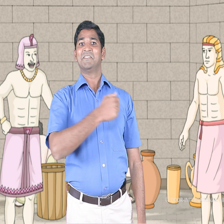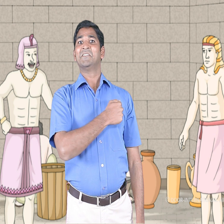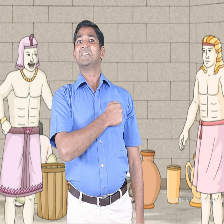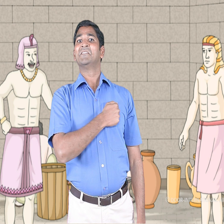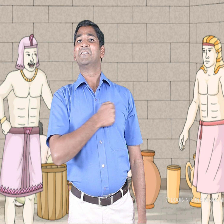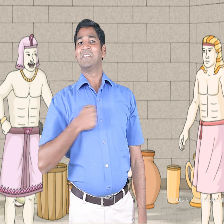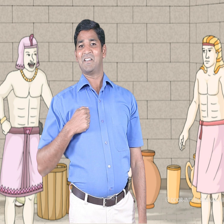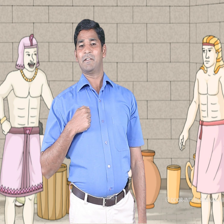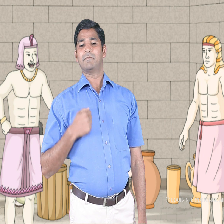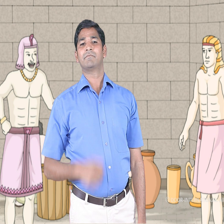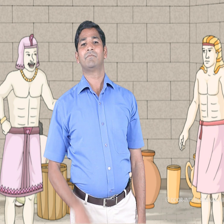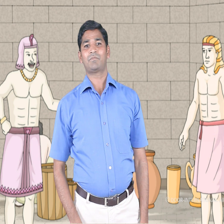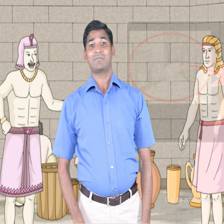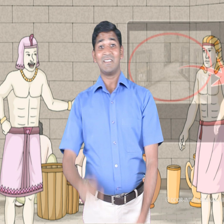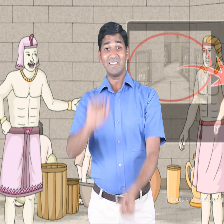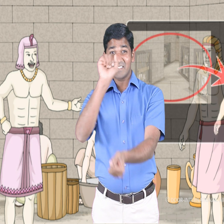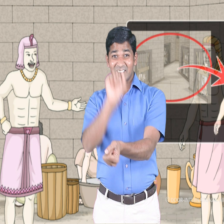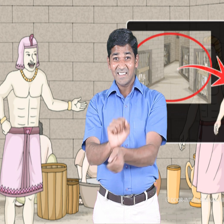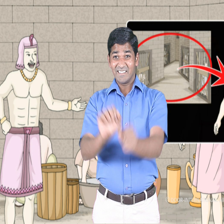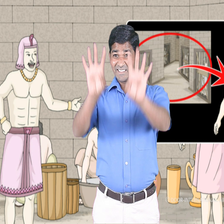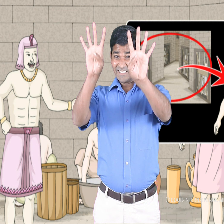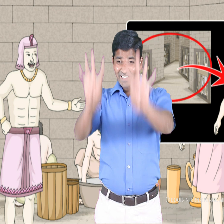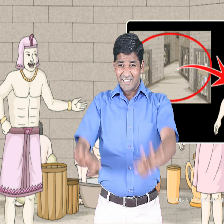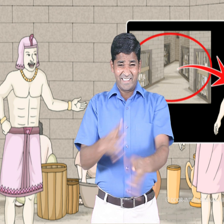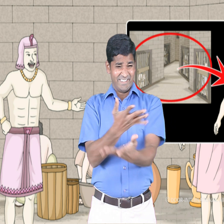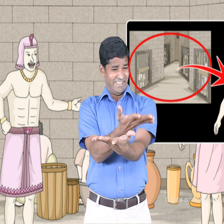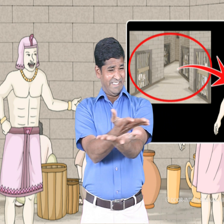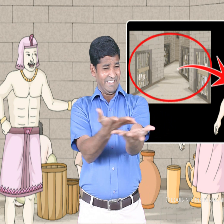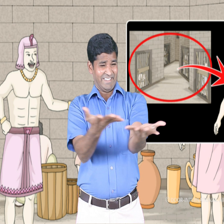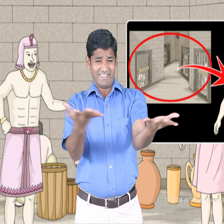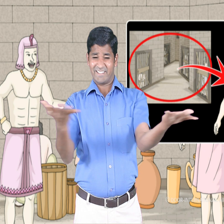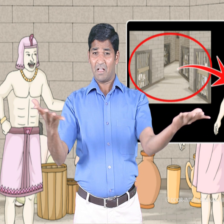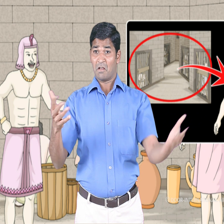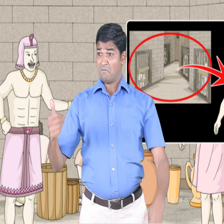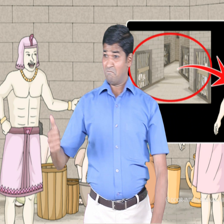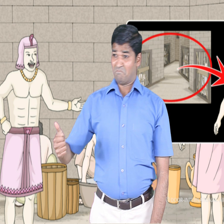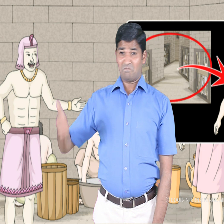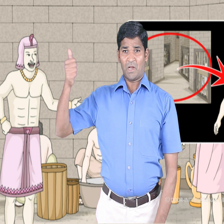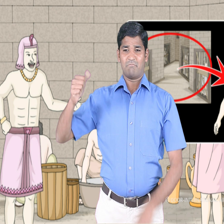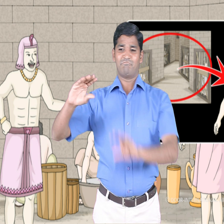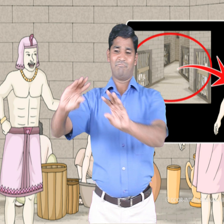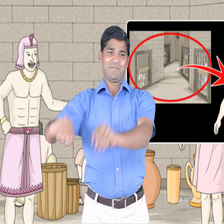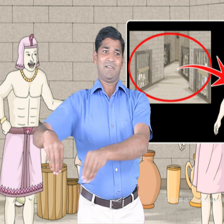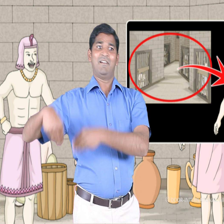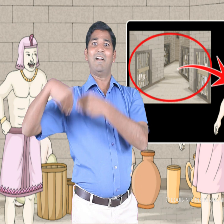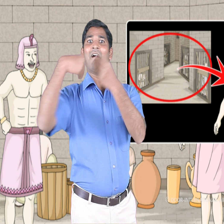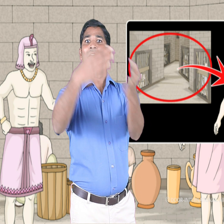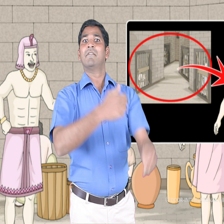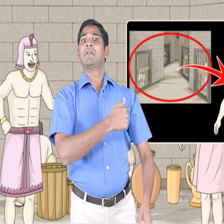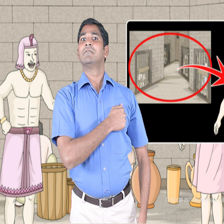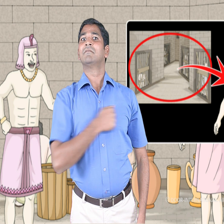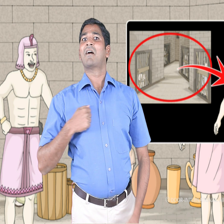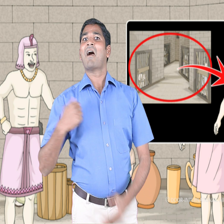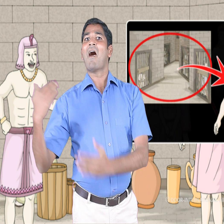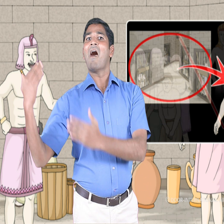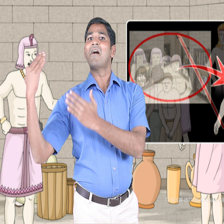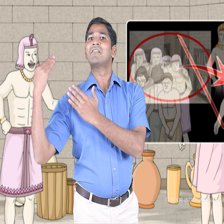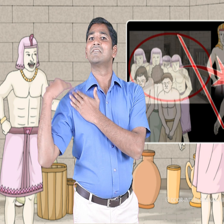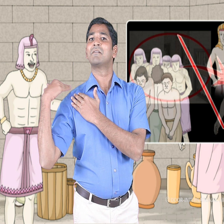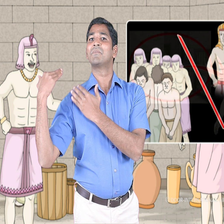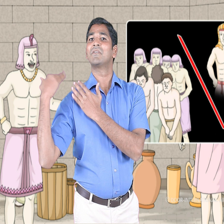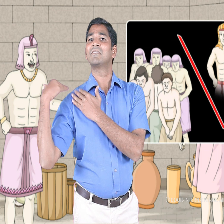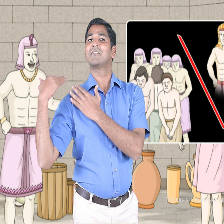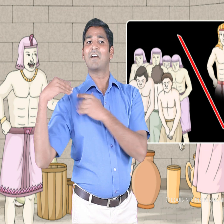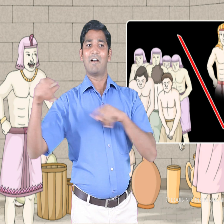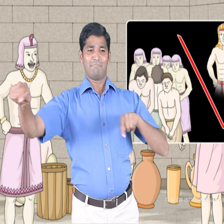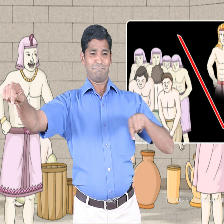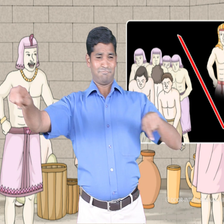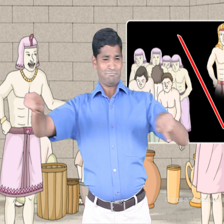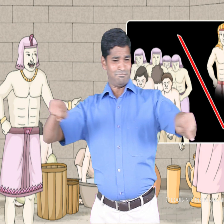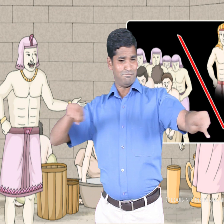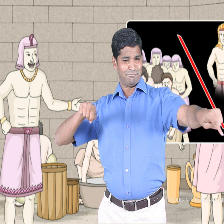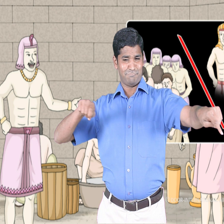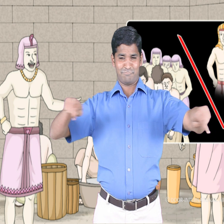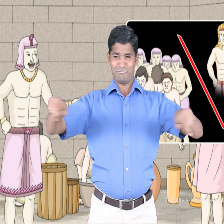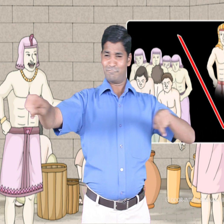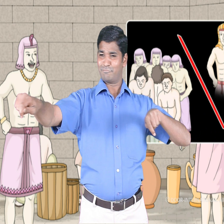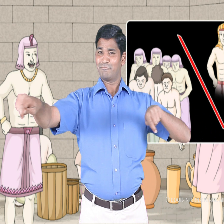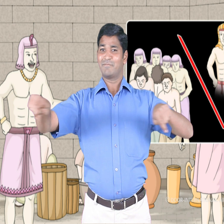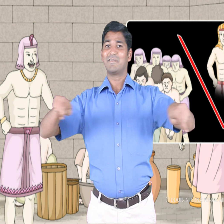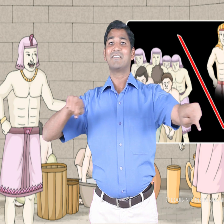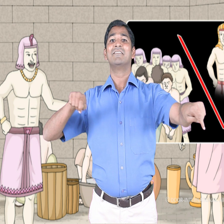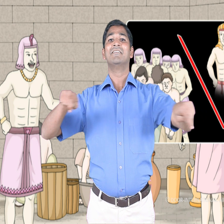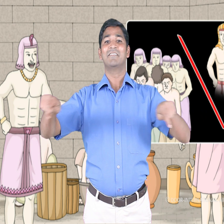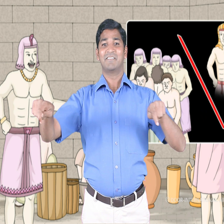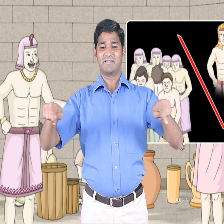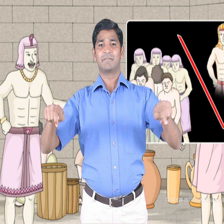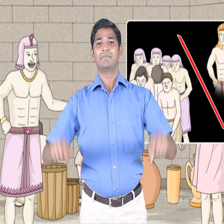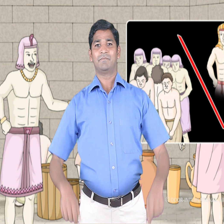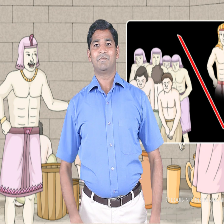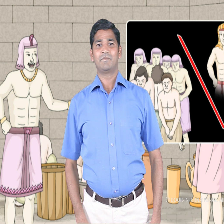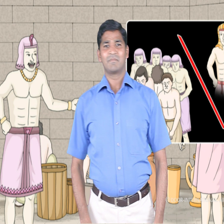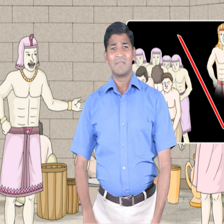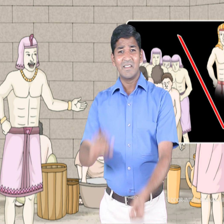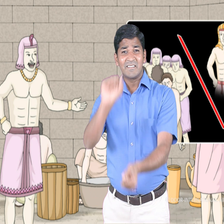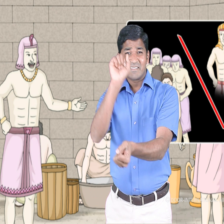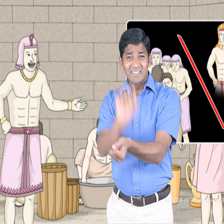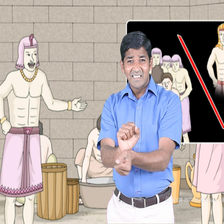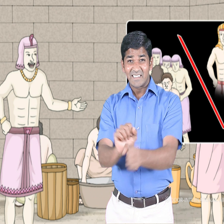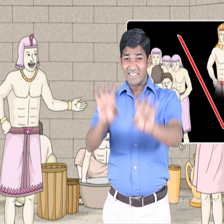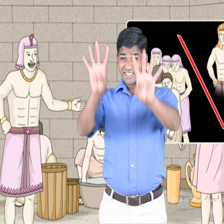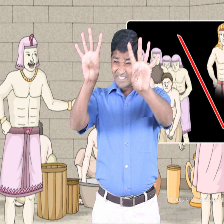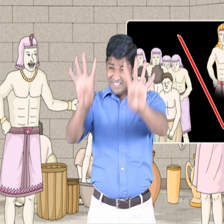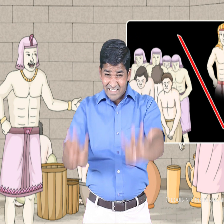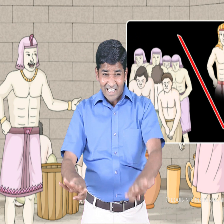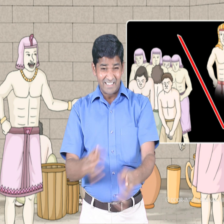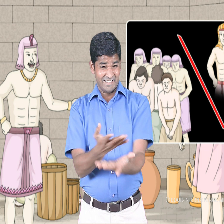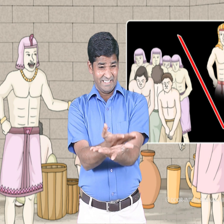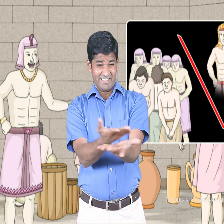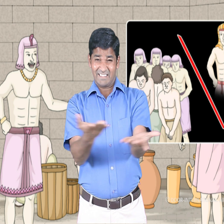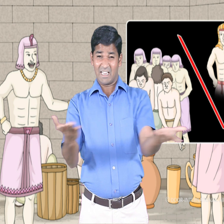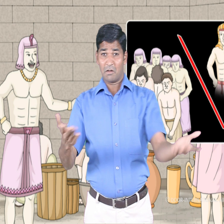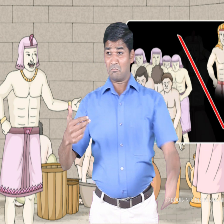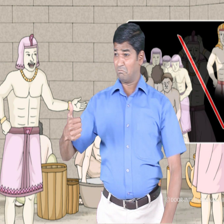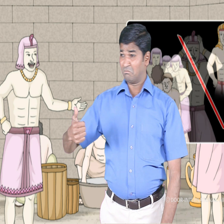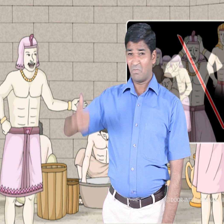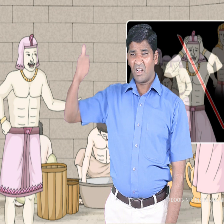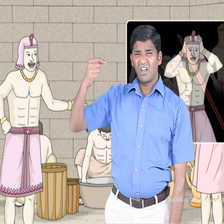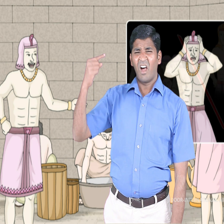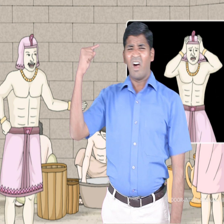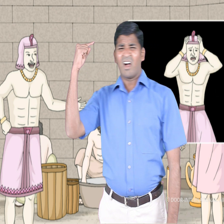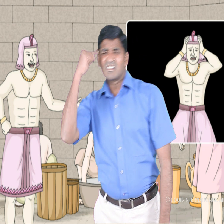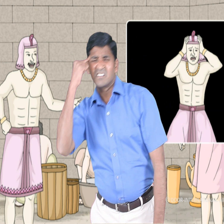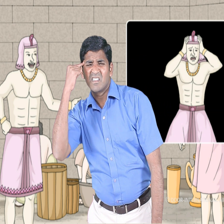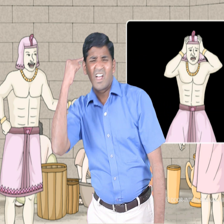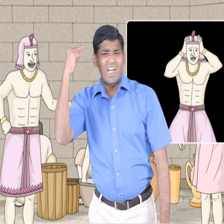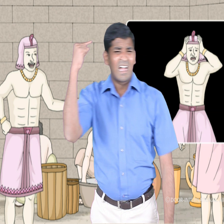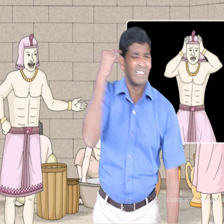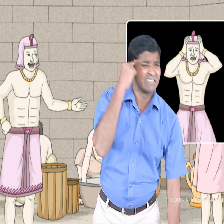And the warden put all the prisoners under Joseph’s care, so that he was responsible for all that was done in the prison.